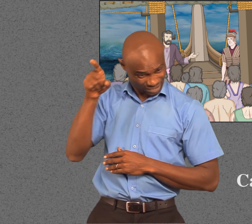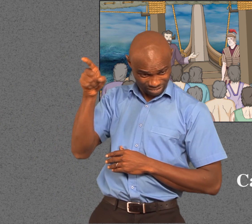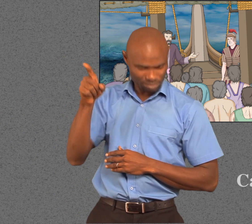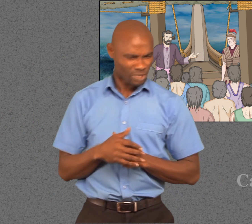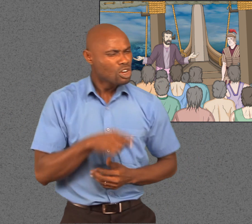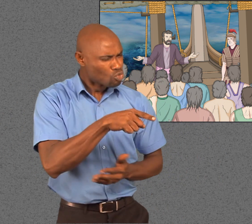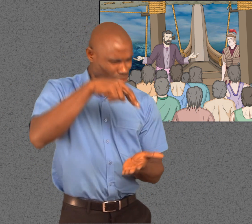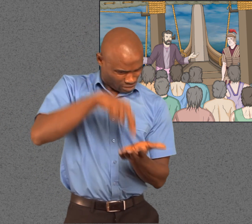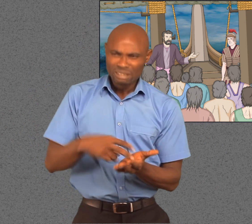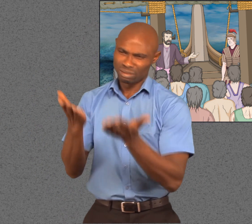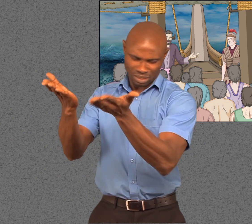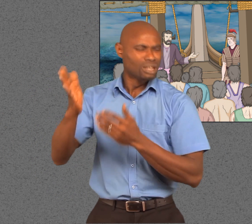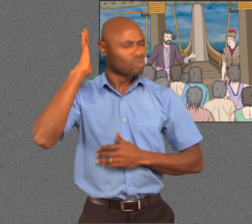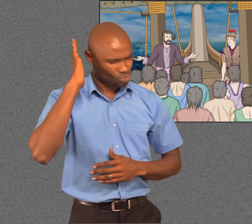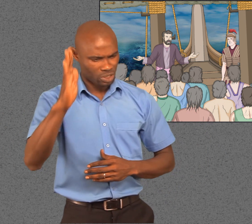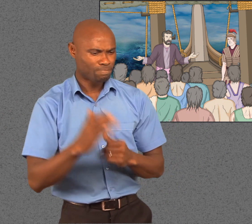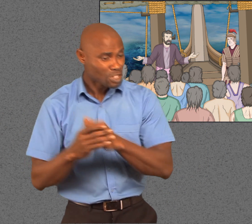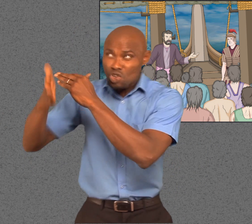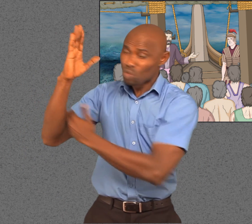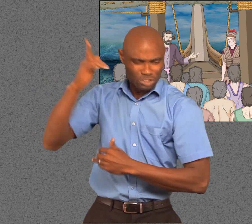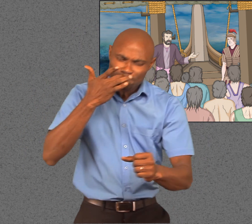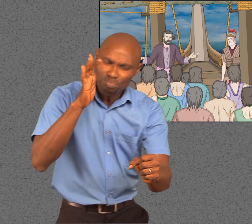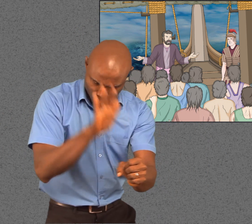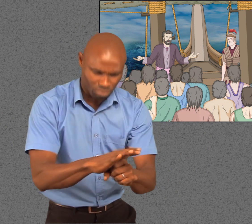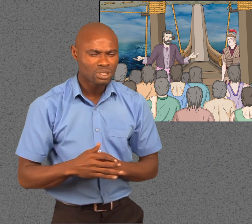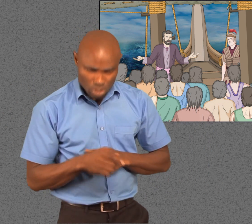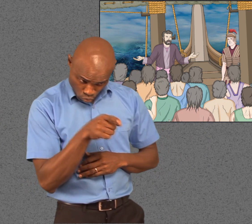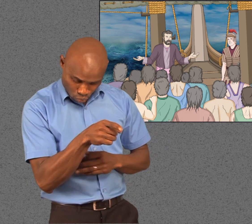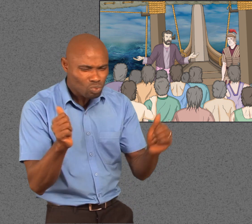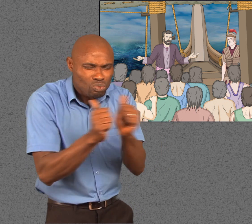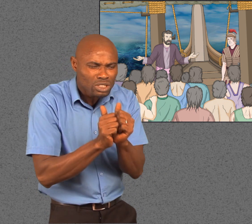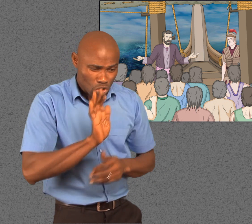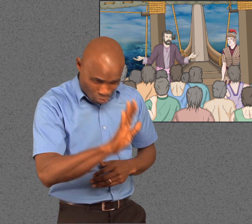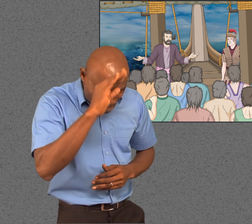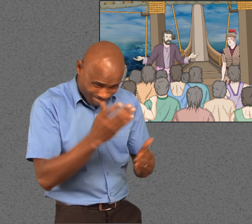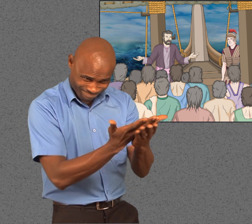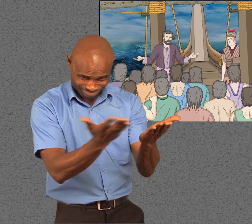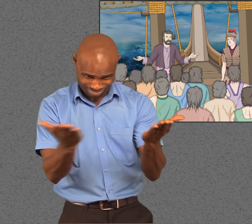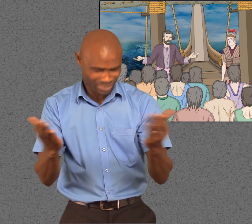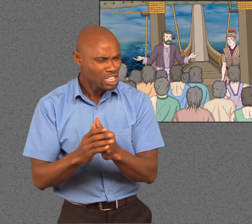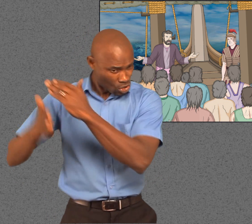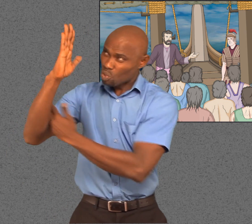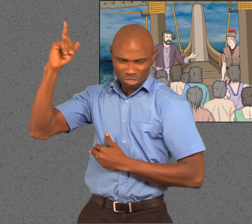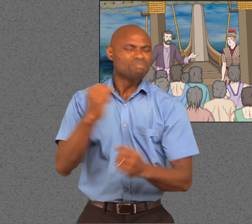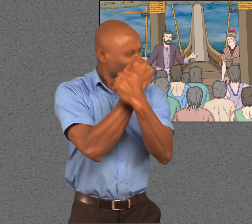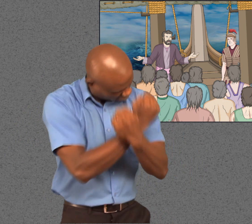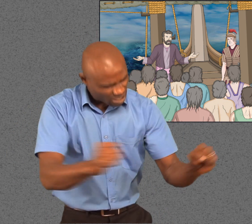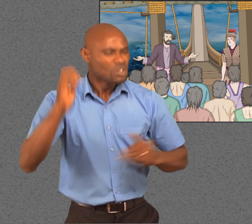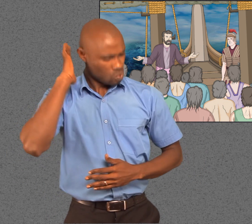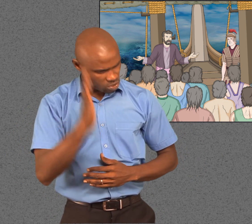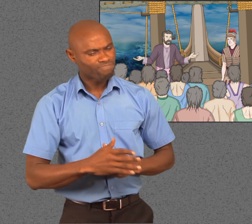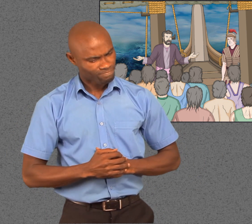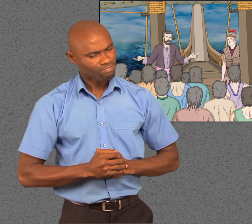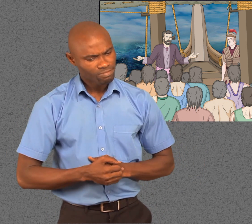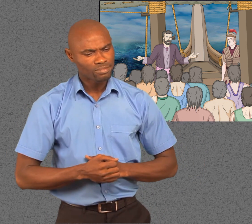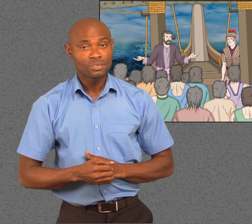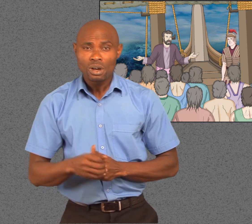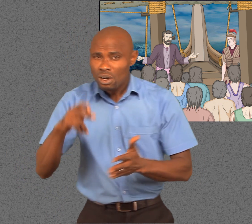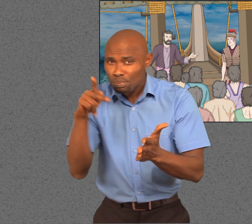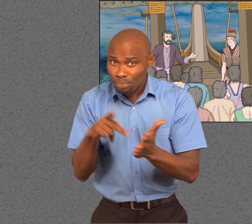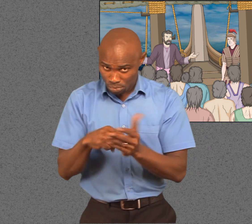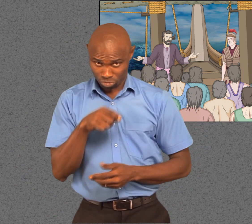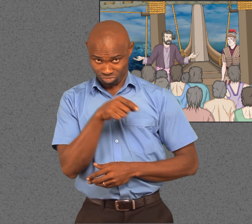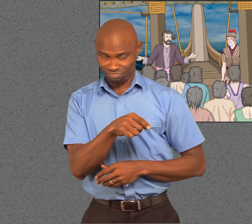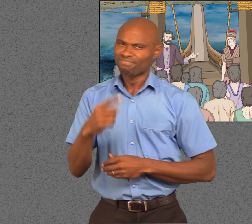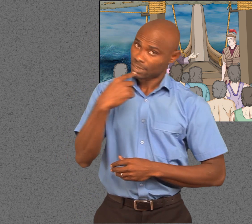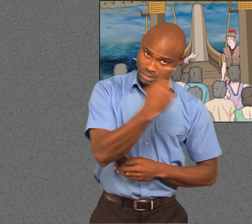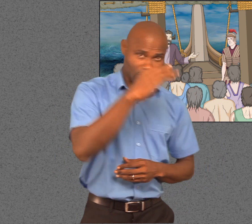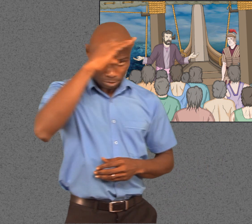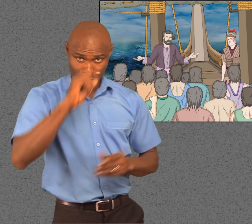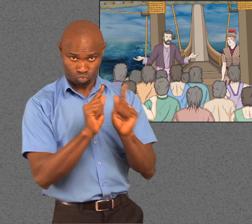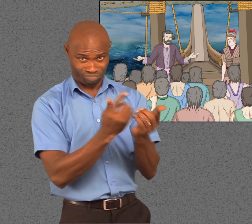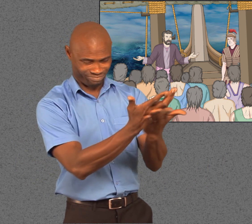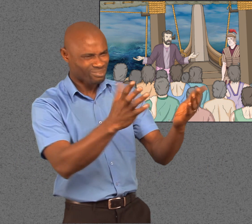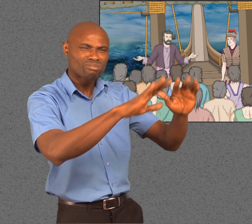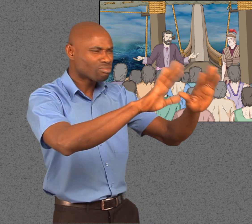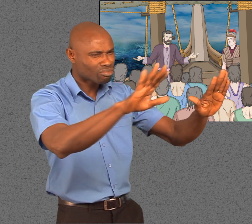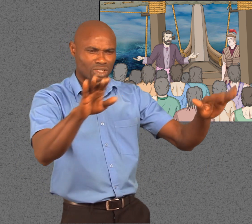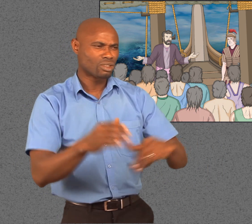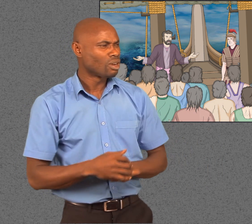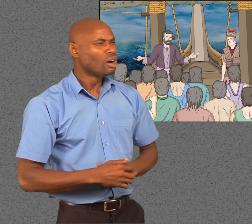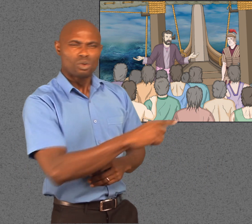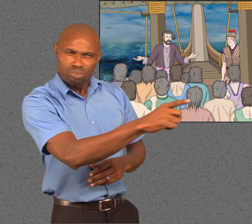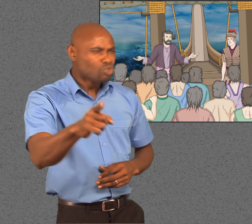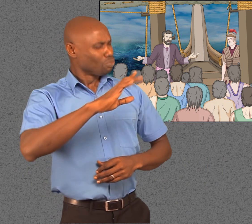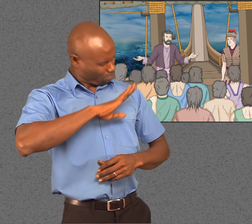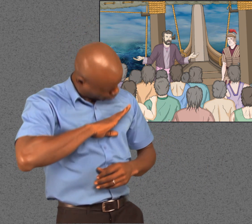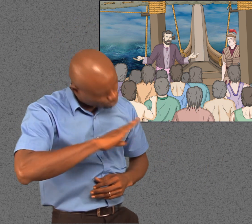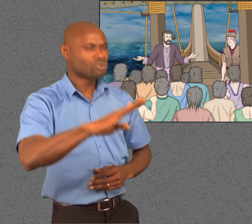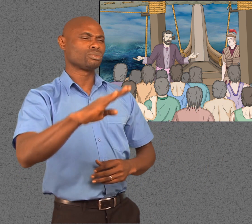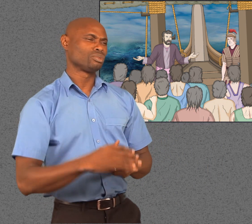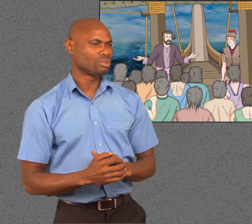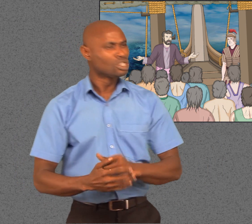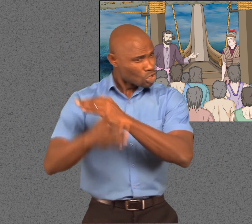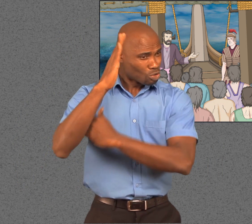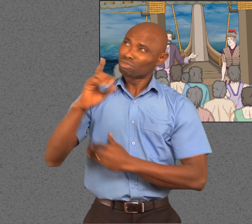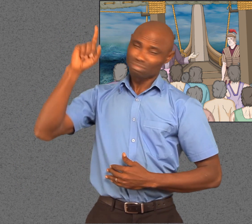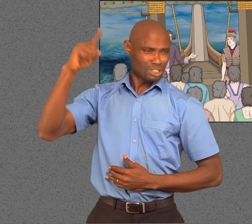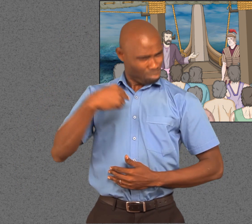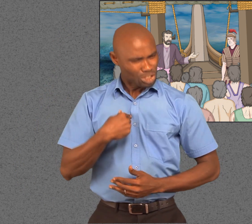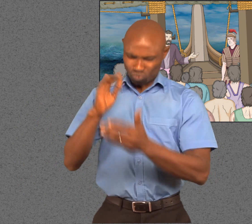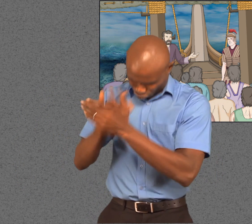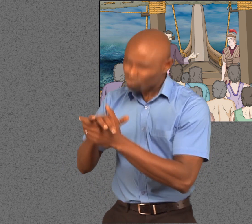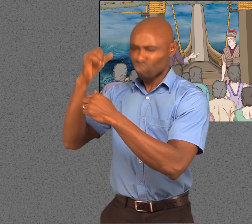And look, God has granted you the lives of all who sail with you.’